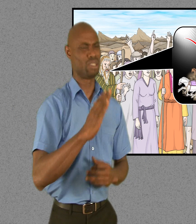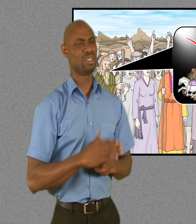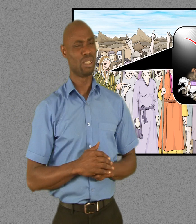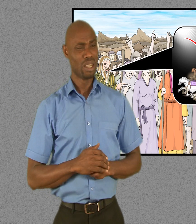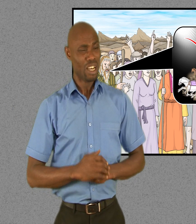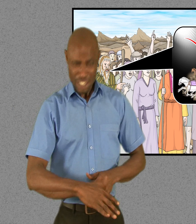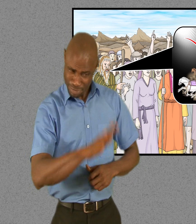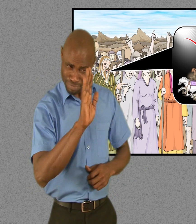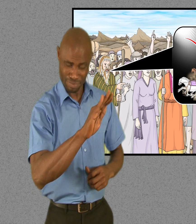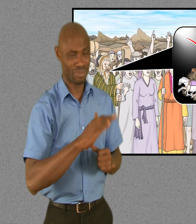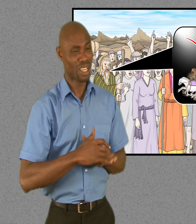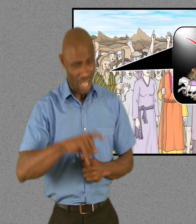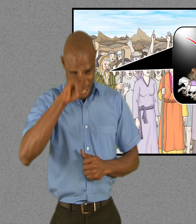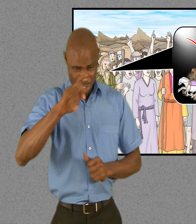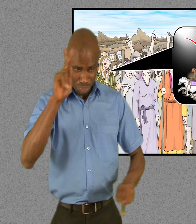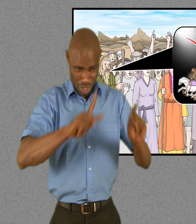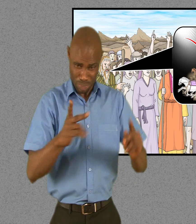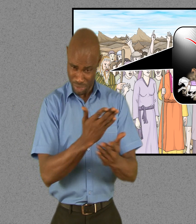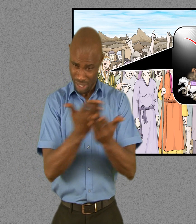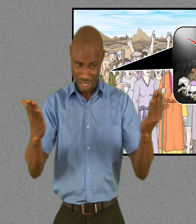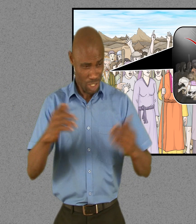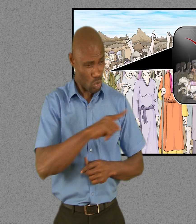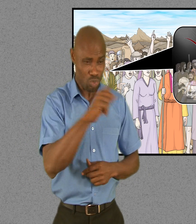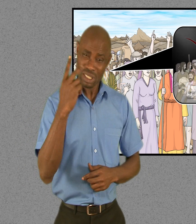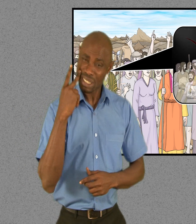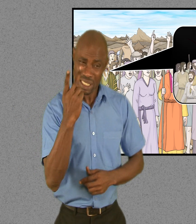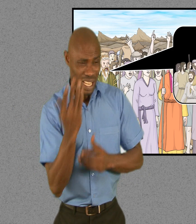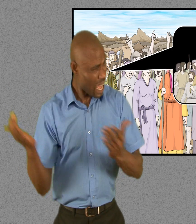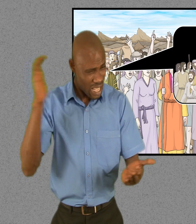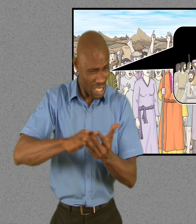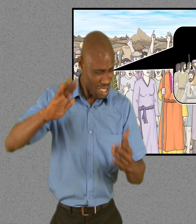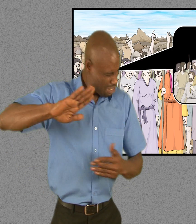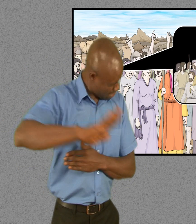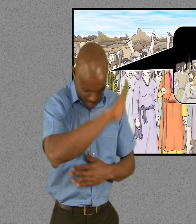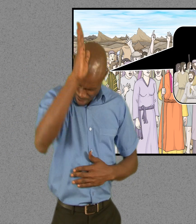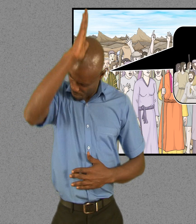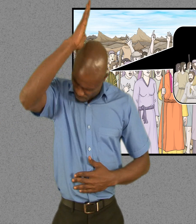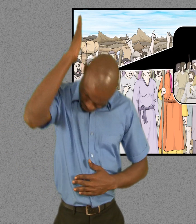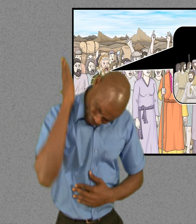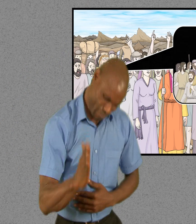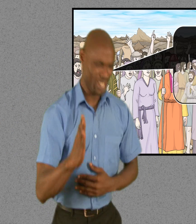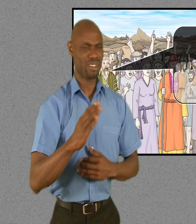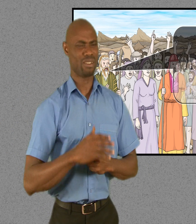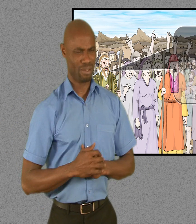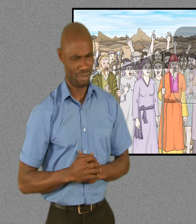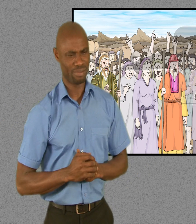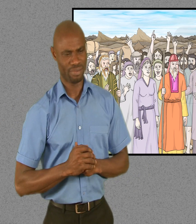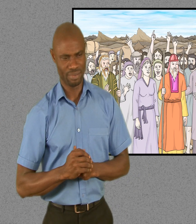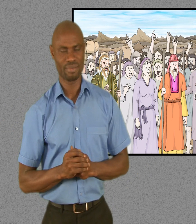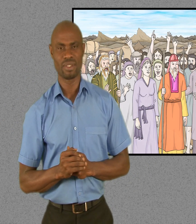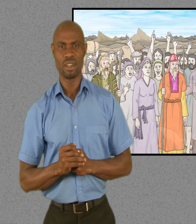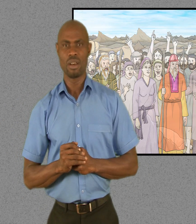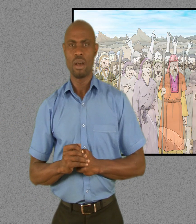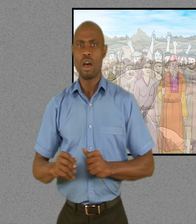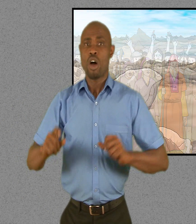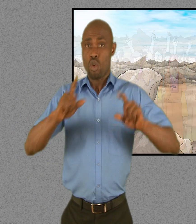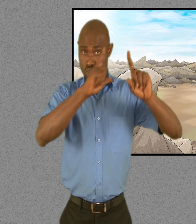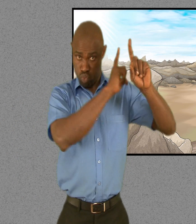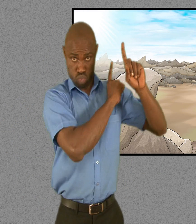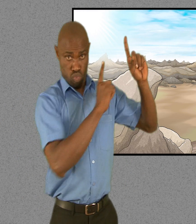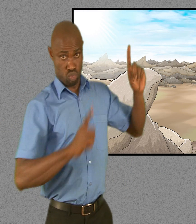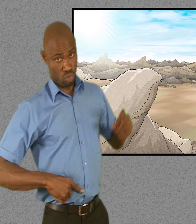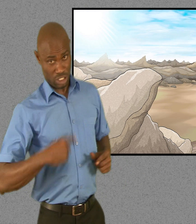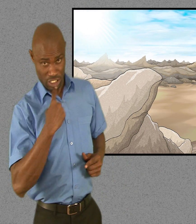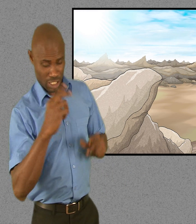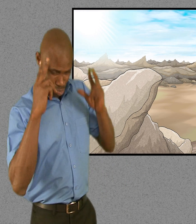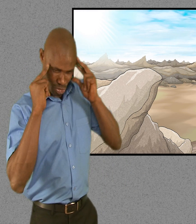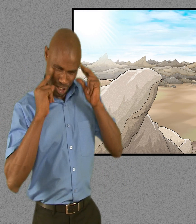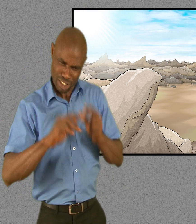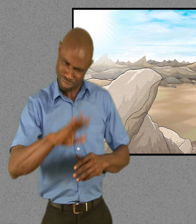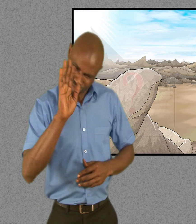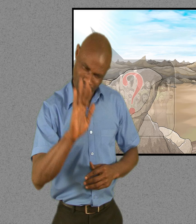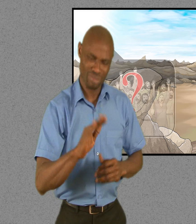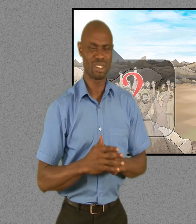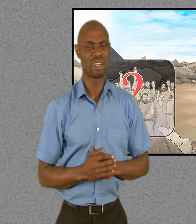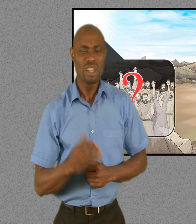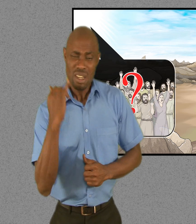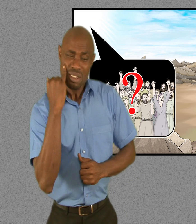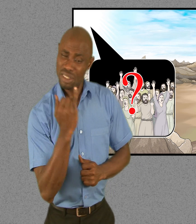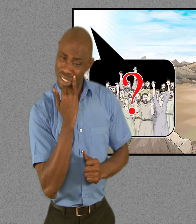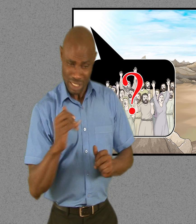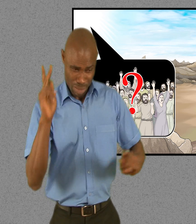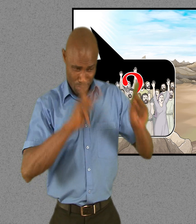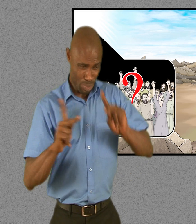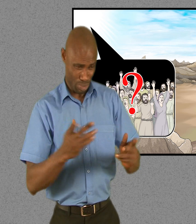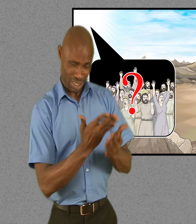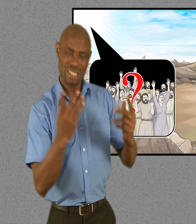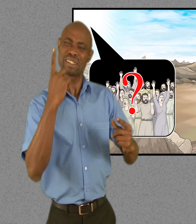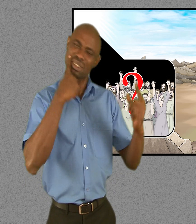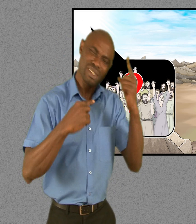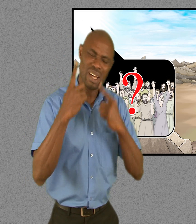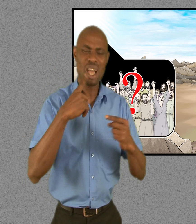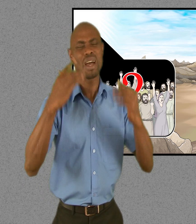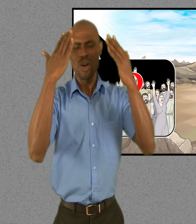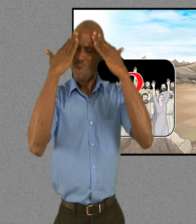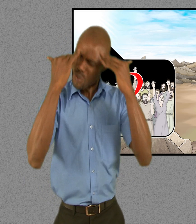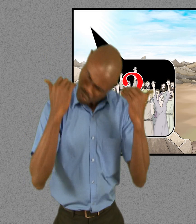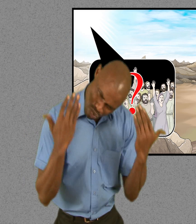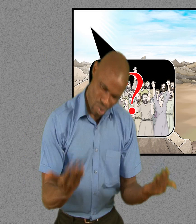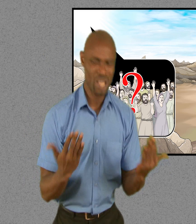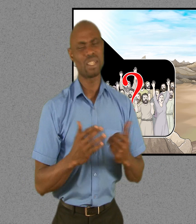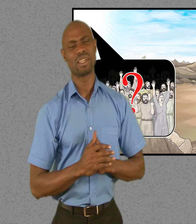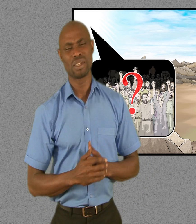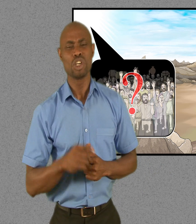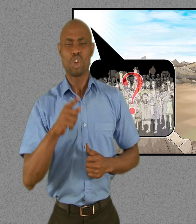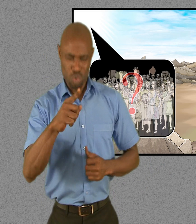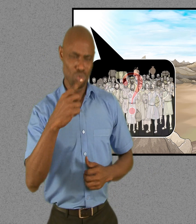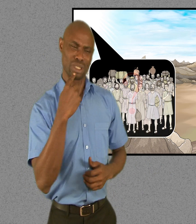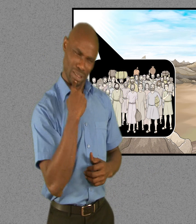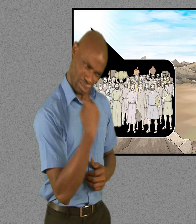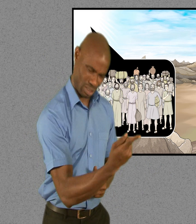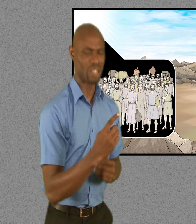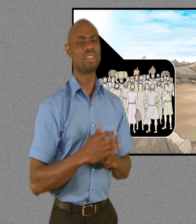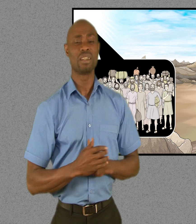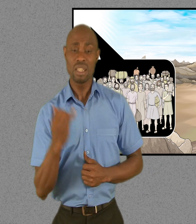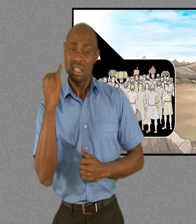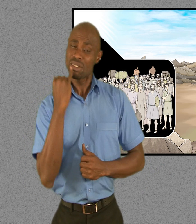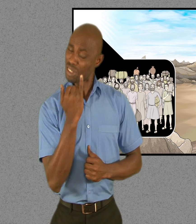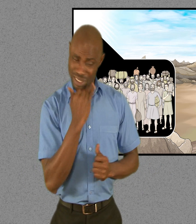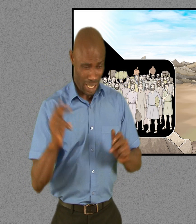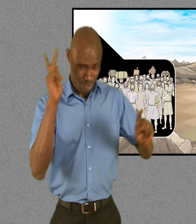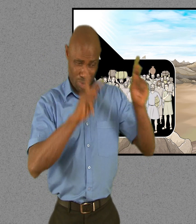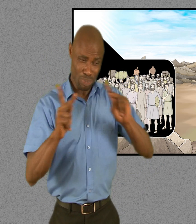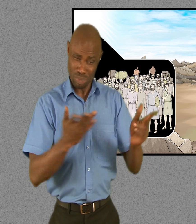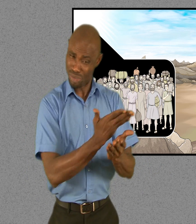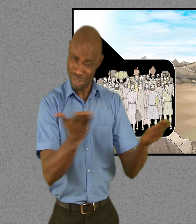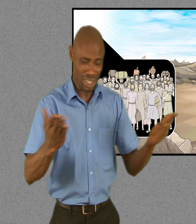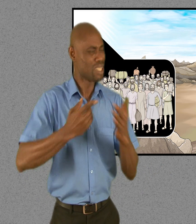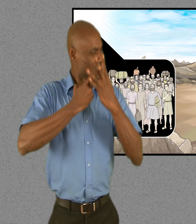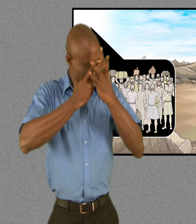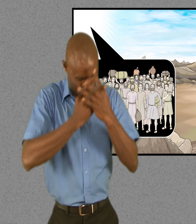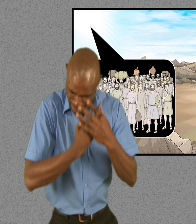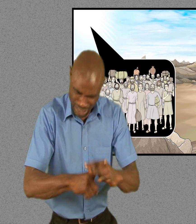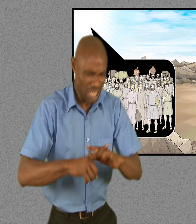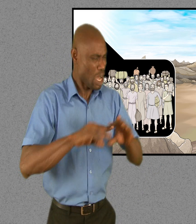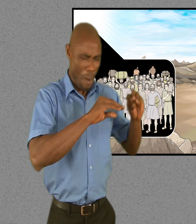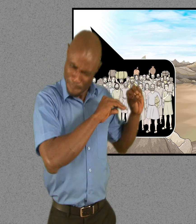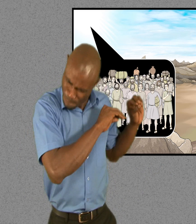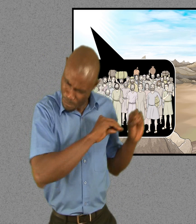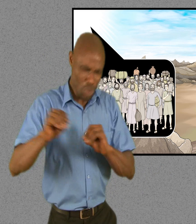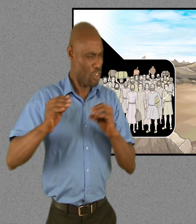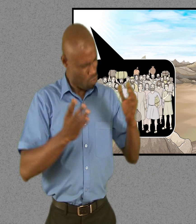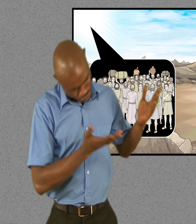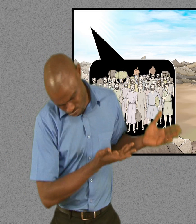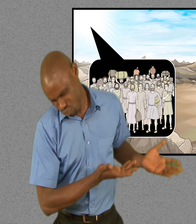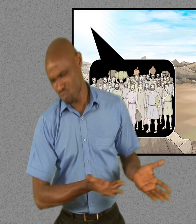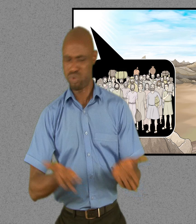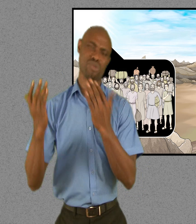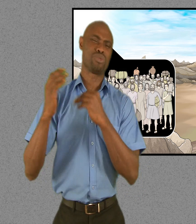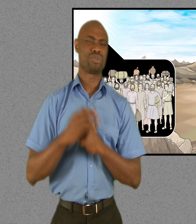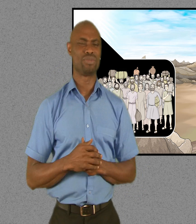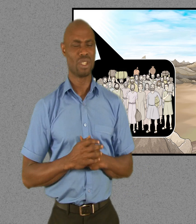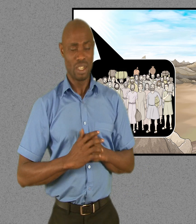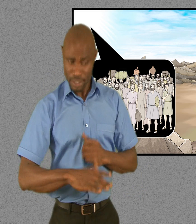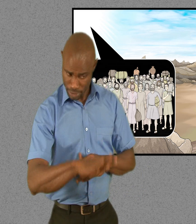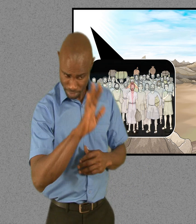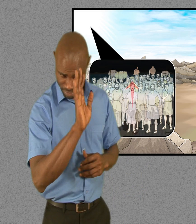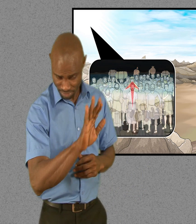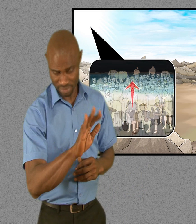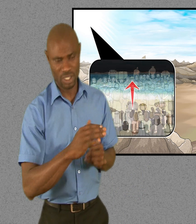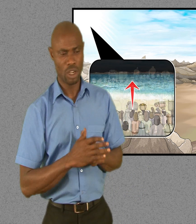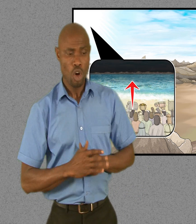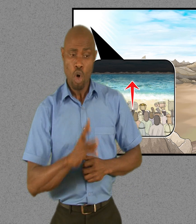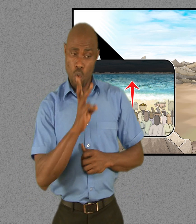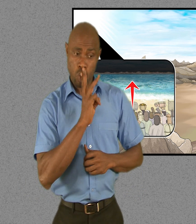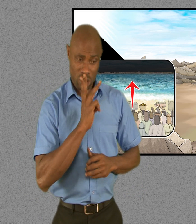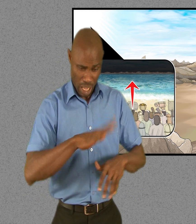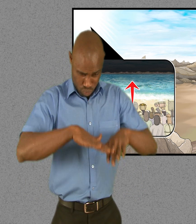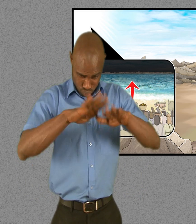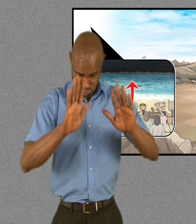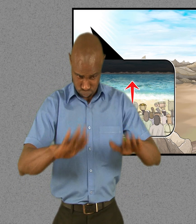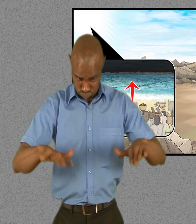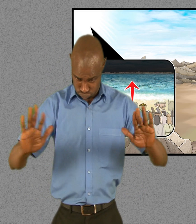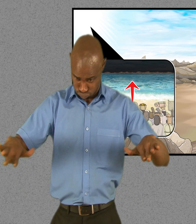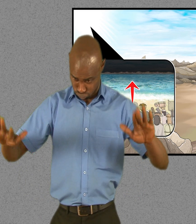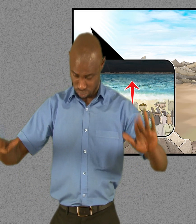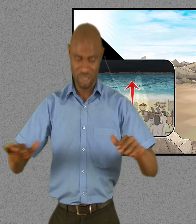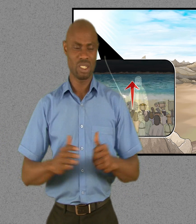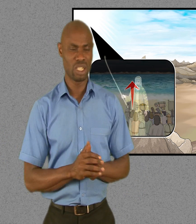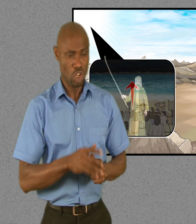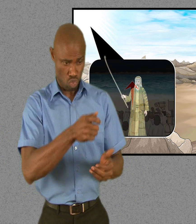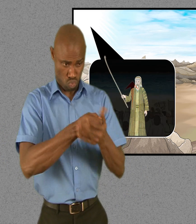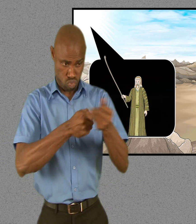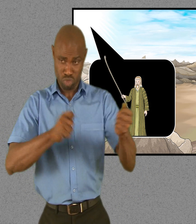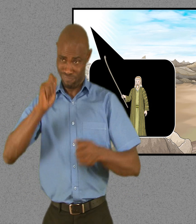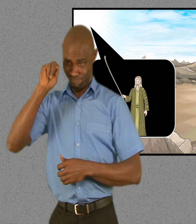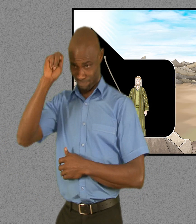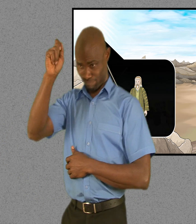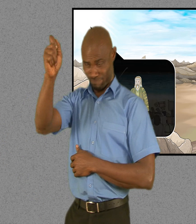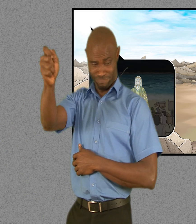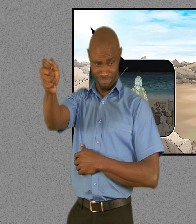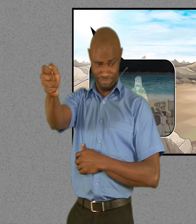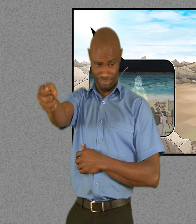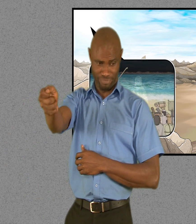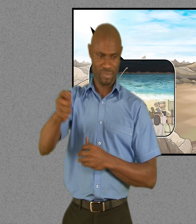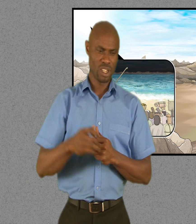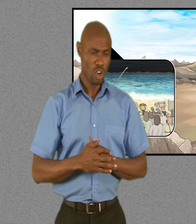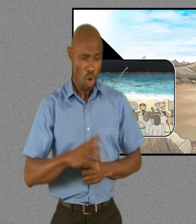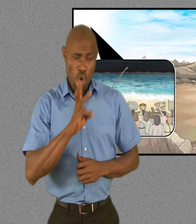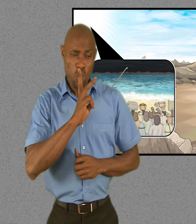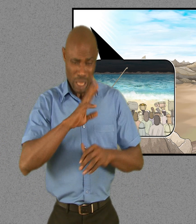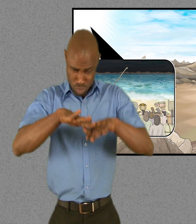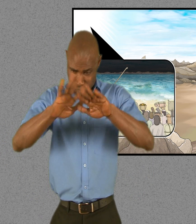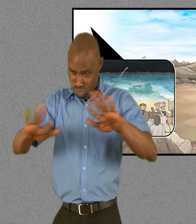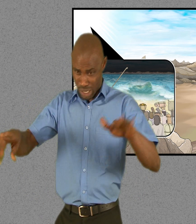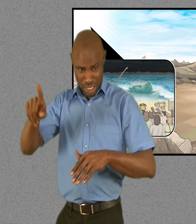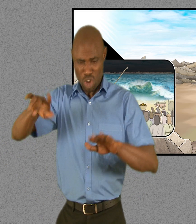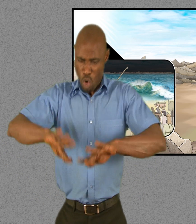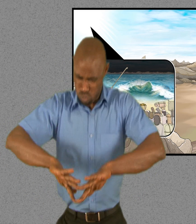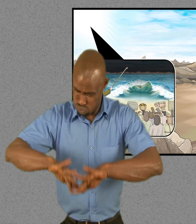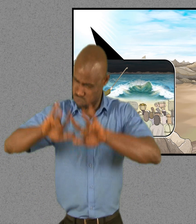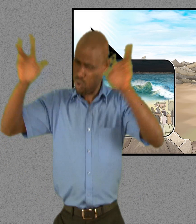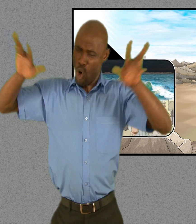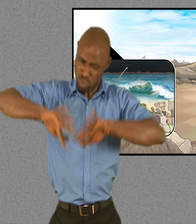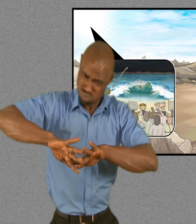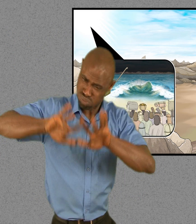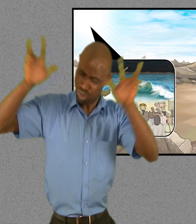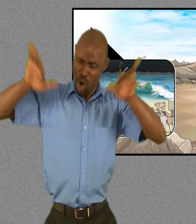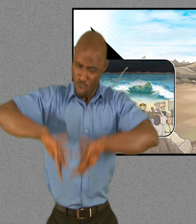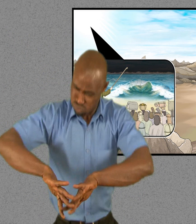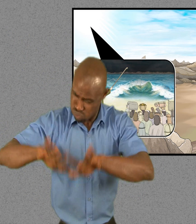The LORD will fight for you; you need only to be still.” Then the LORD said to Moses, “Why are you crying out to Me? Tell the Israelites to go forward.